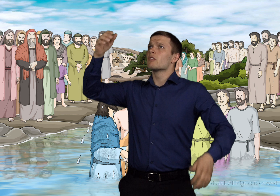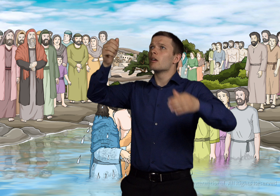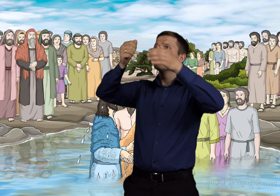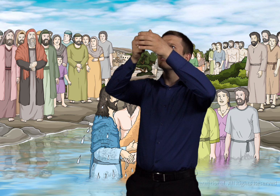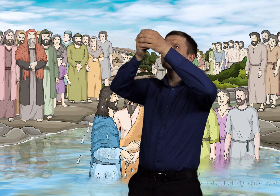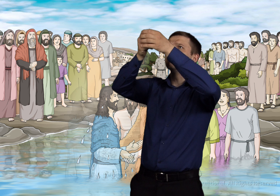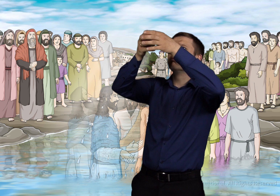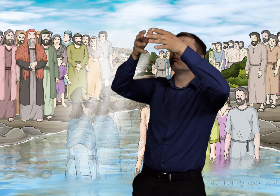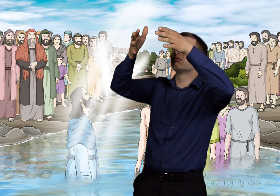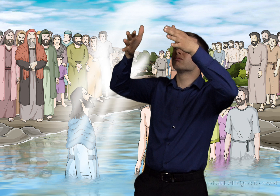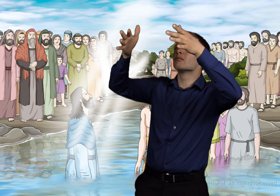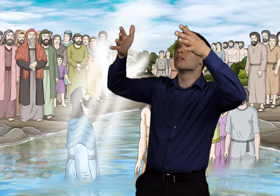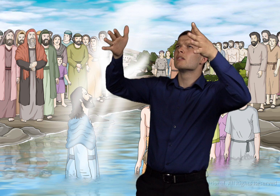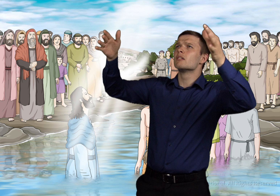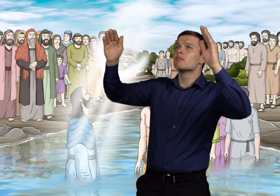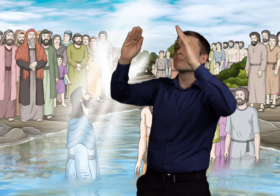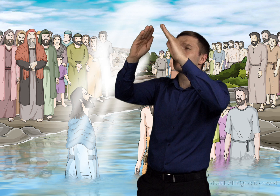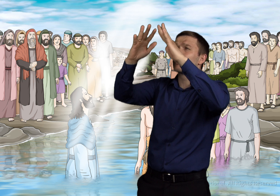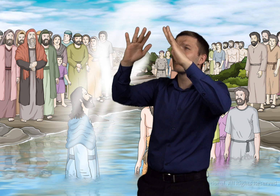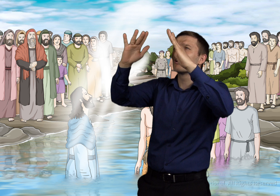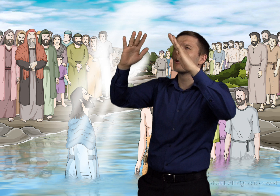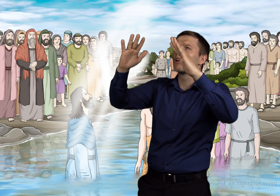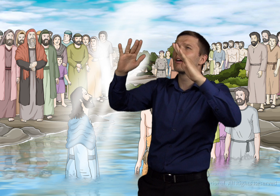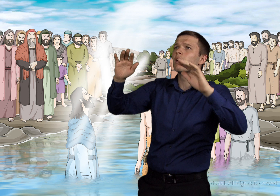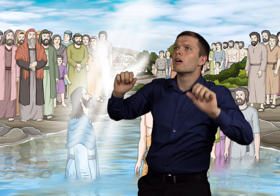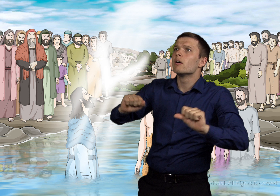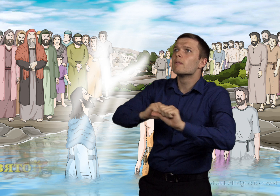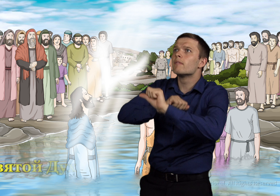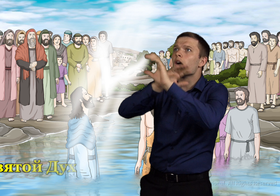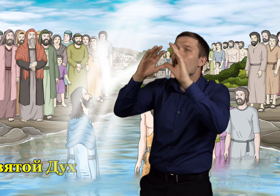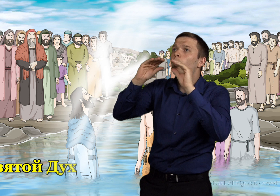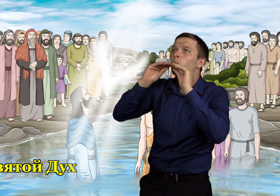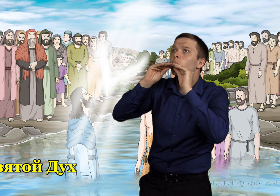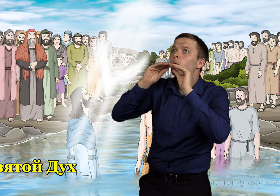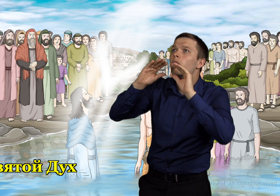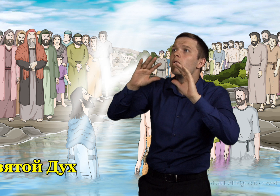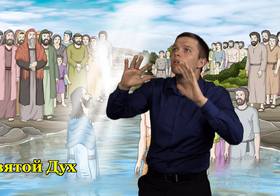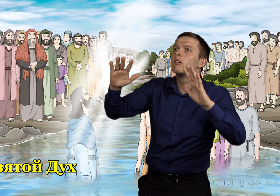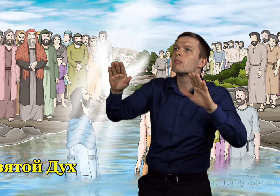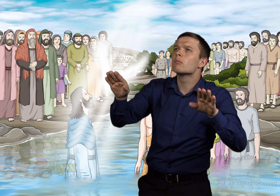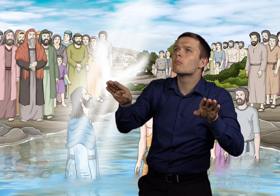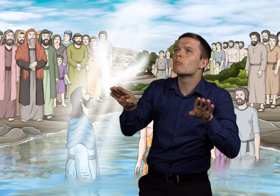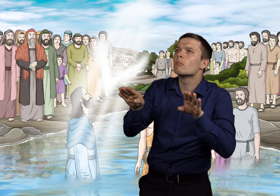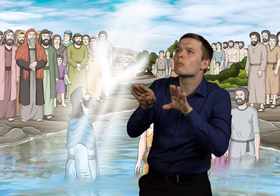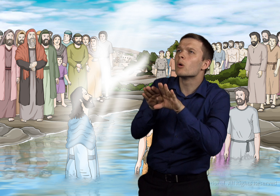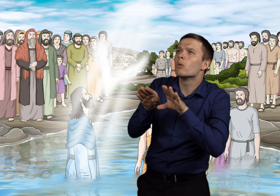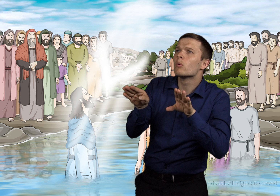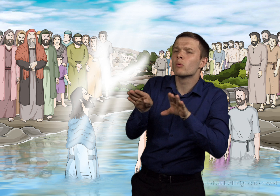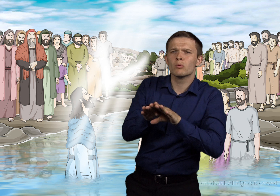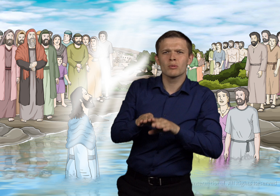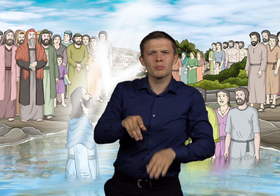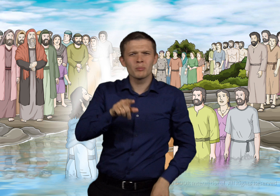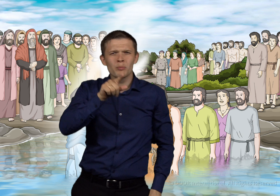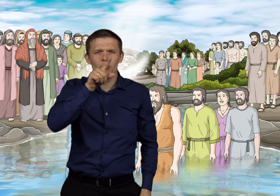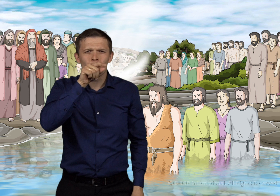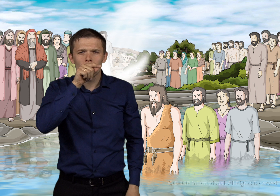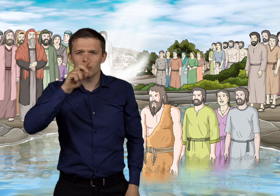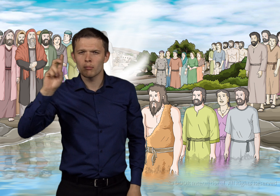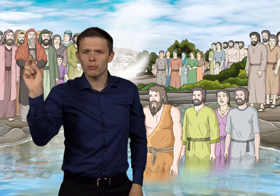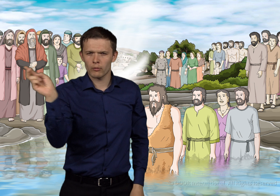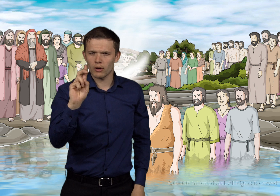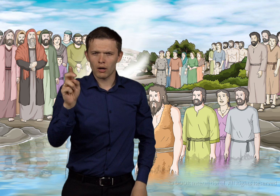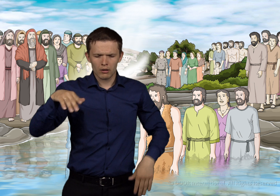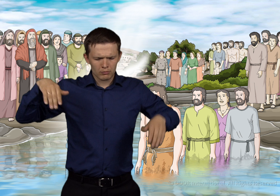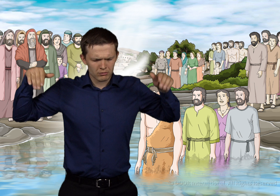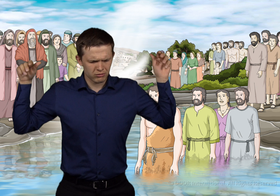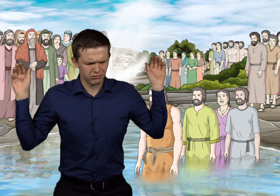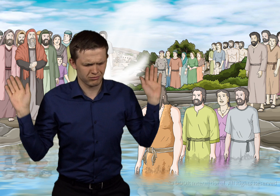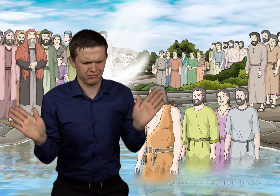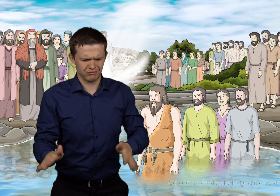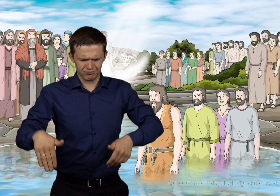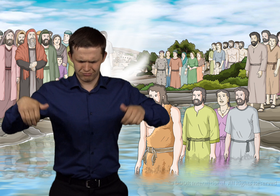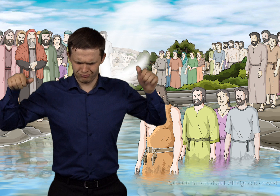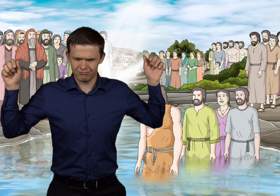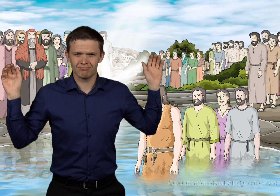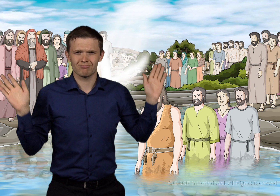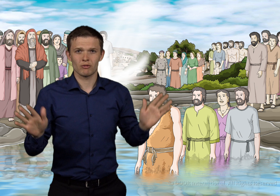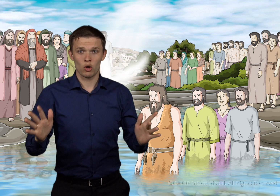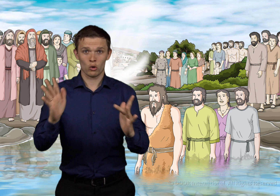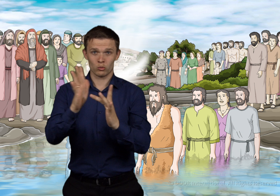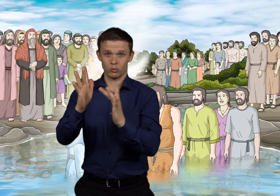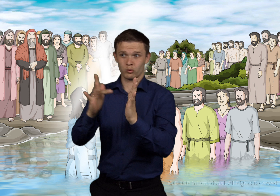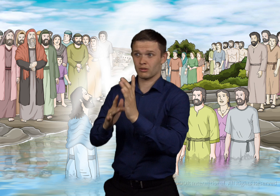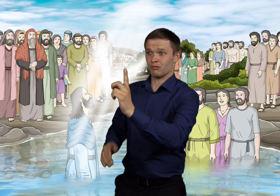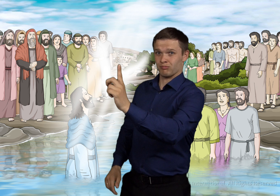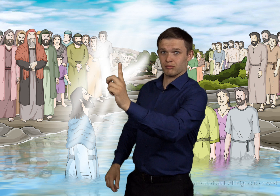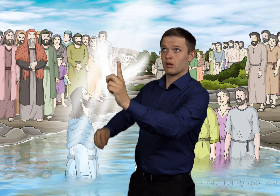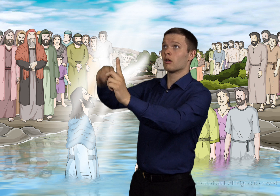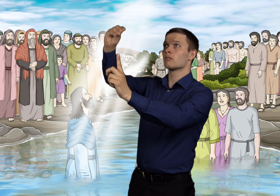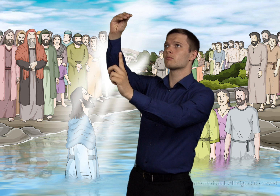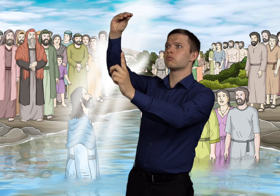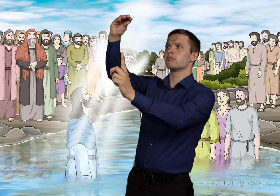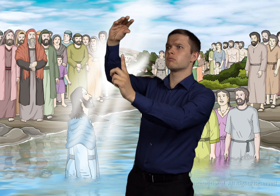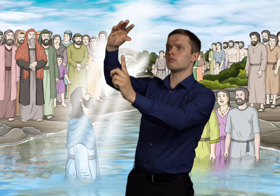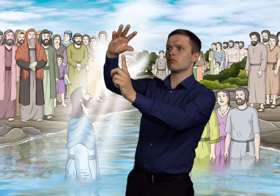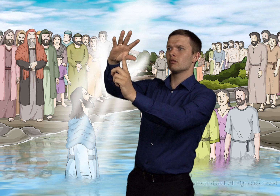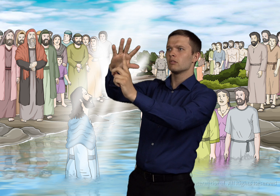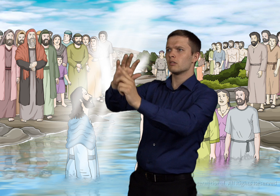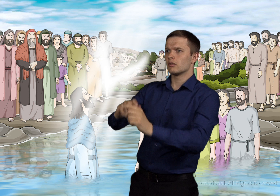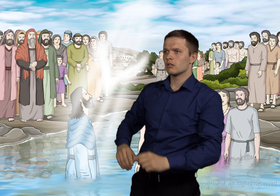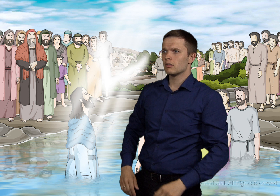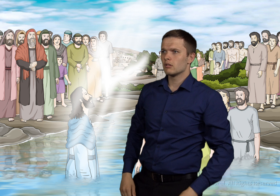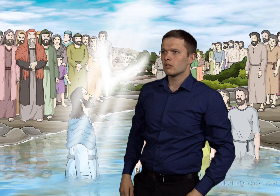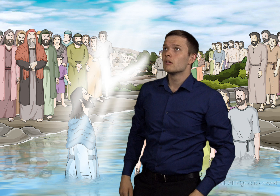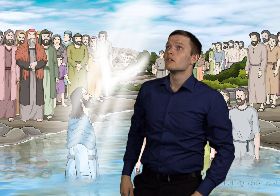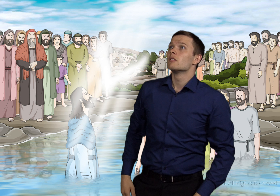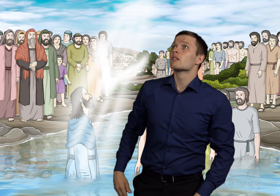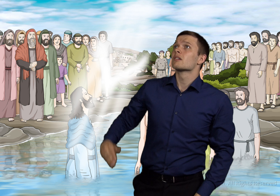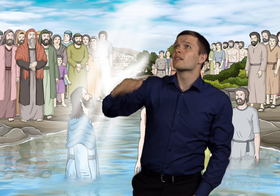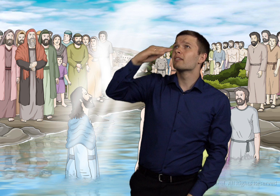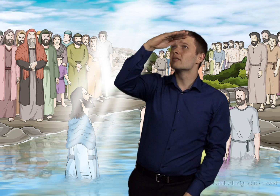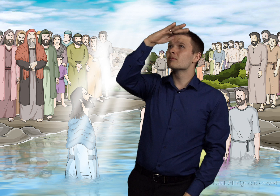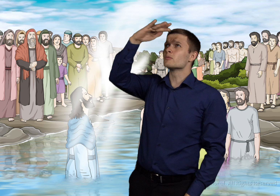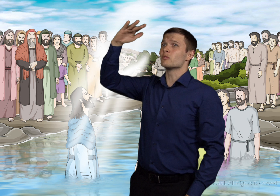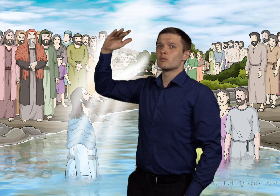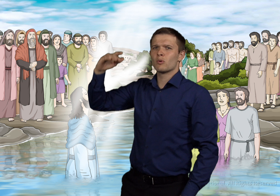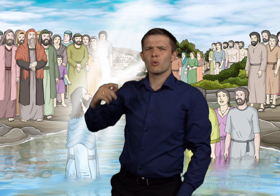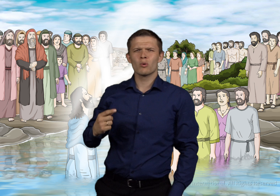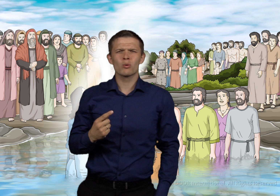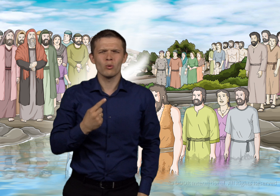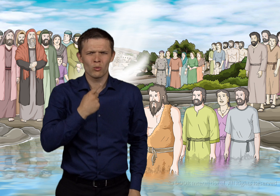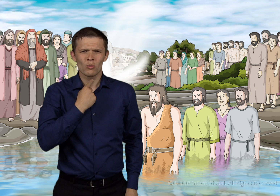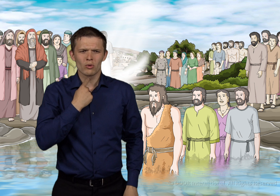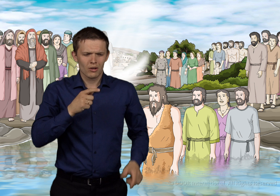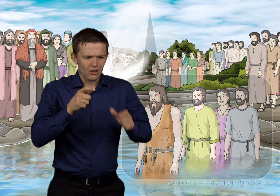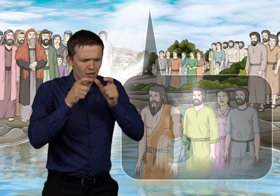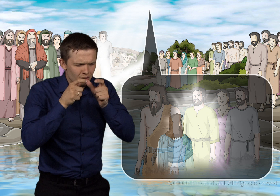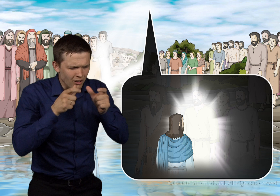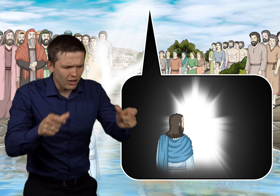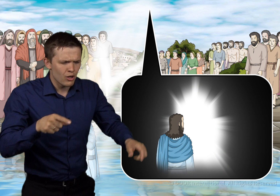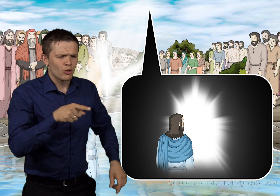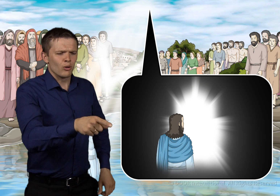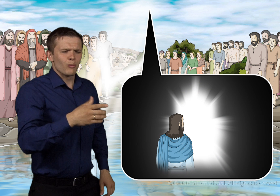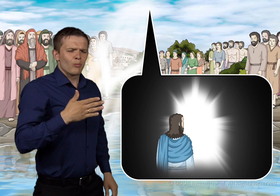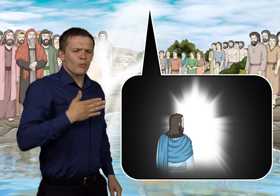Suddenly the heavens were opened, and He saw the Spirit of God descending like a dove and resting on Him.